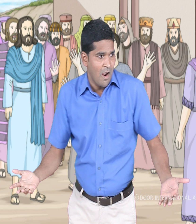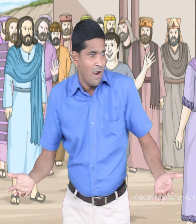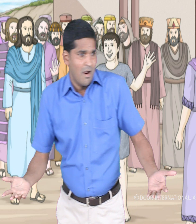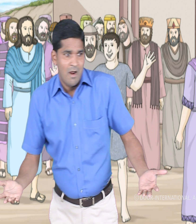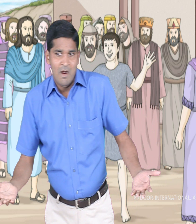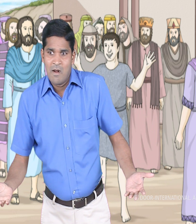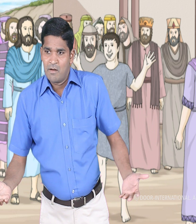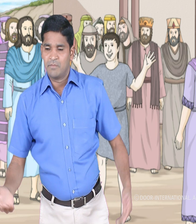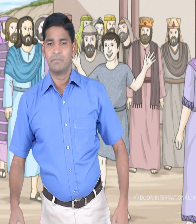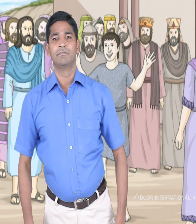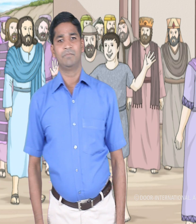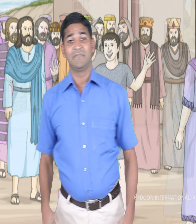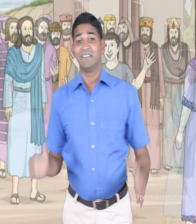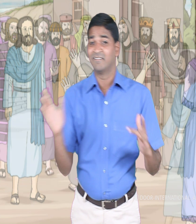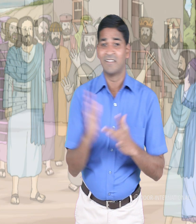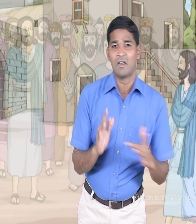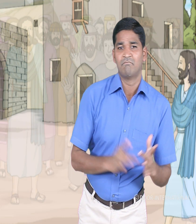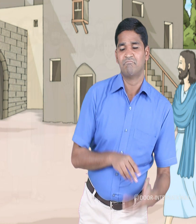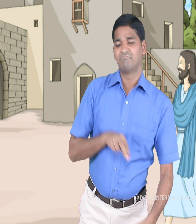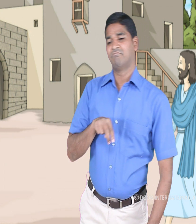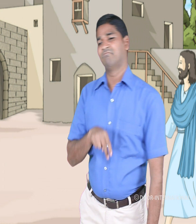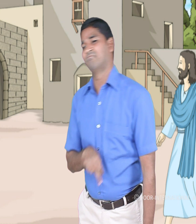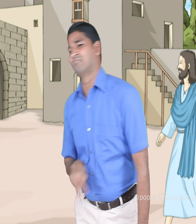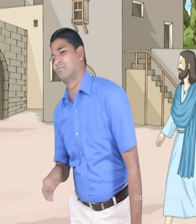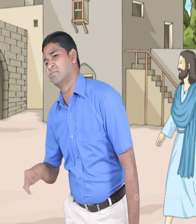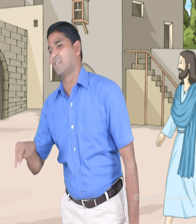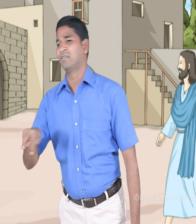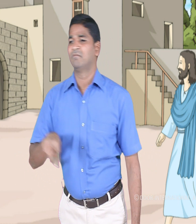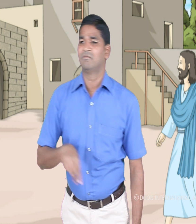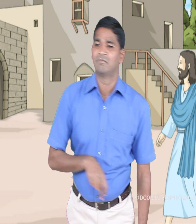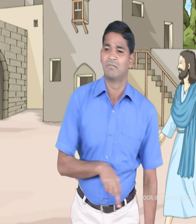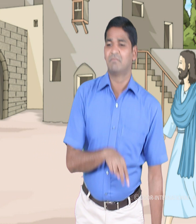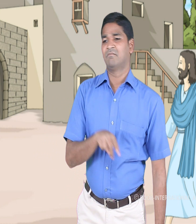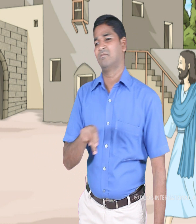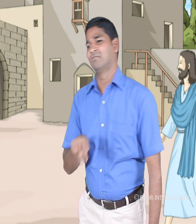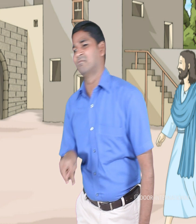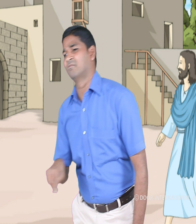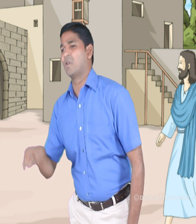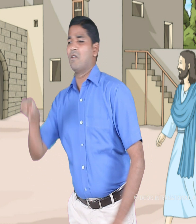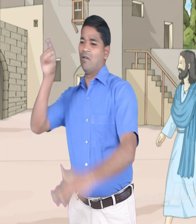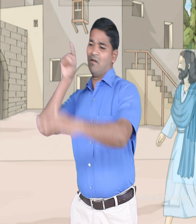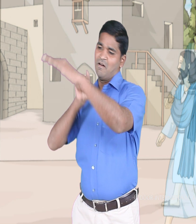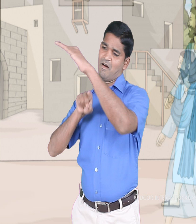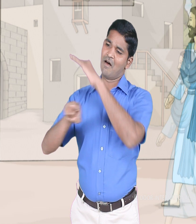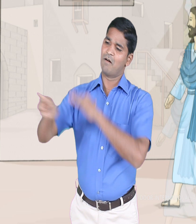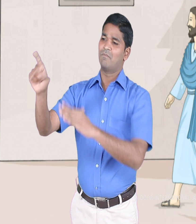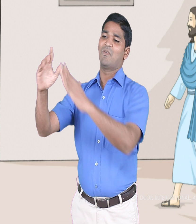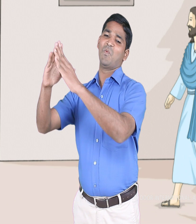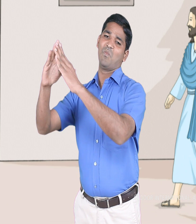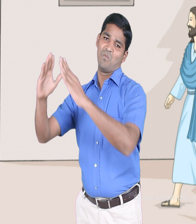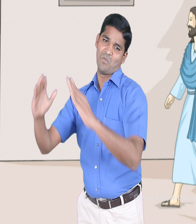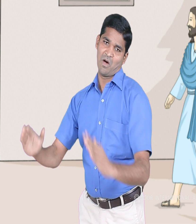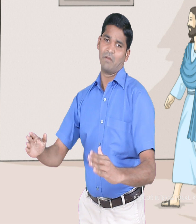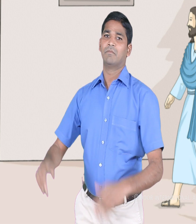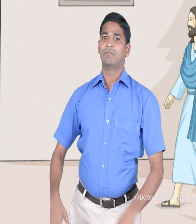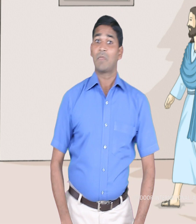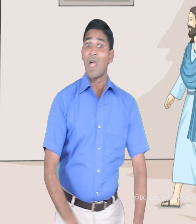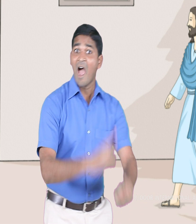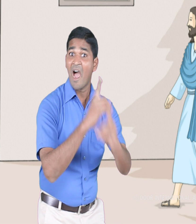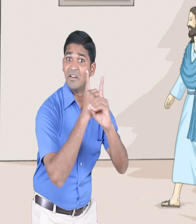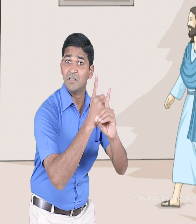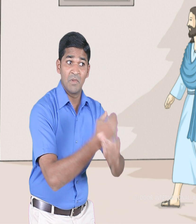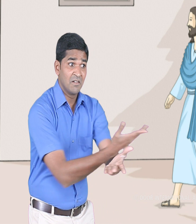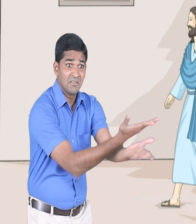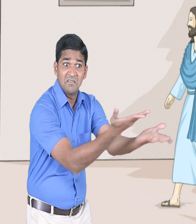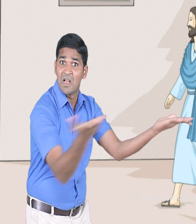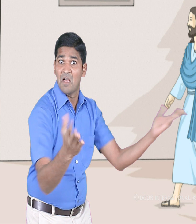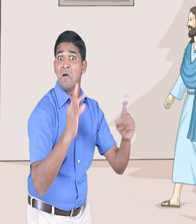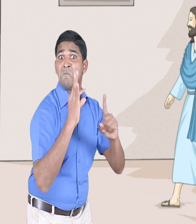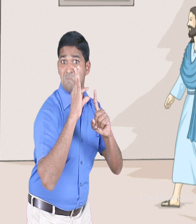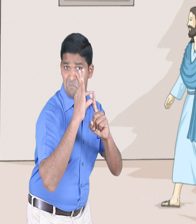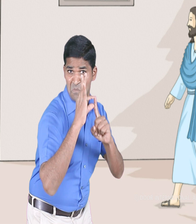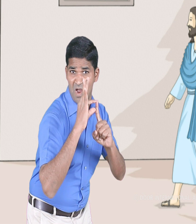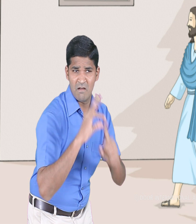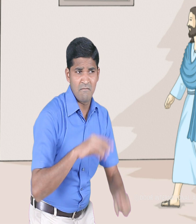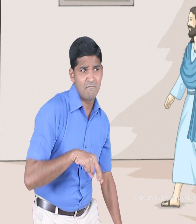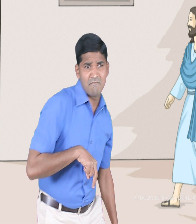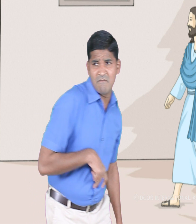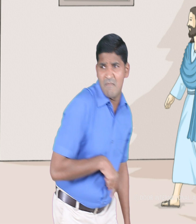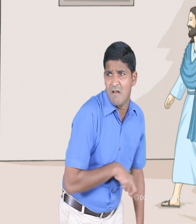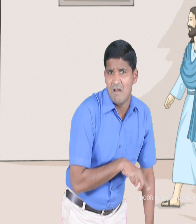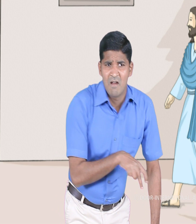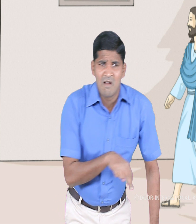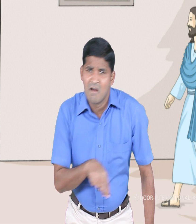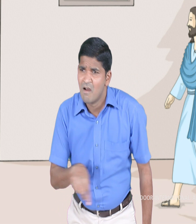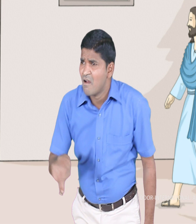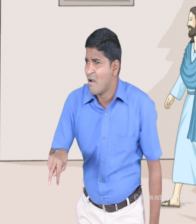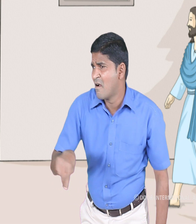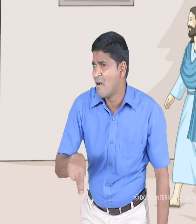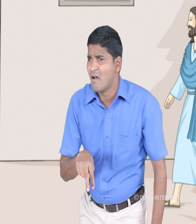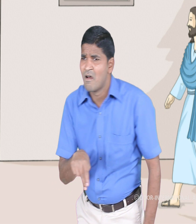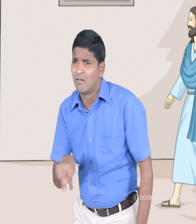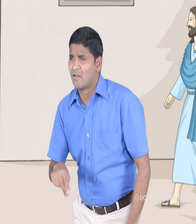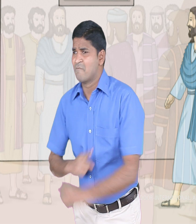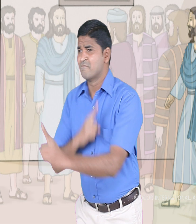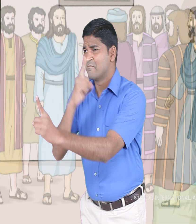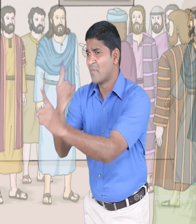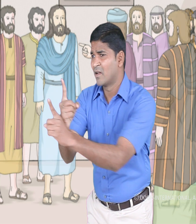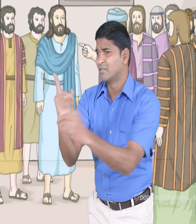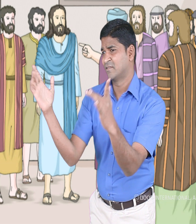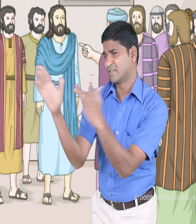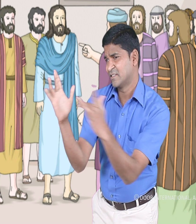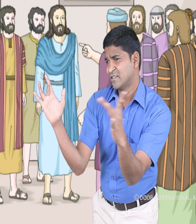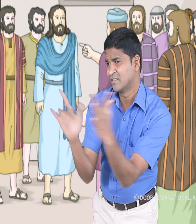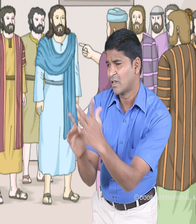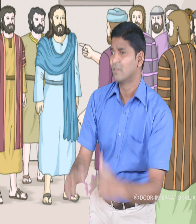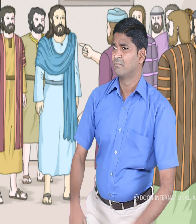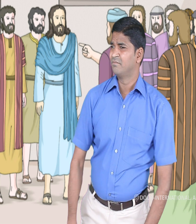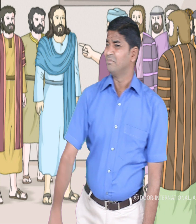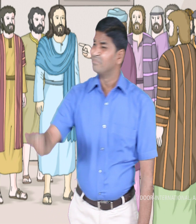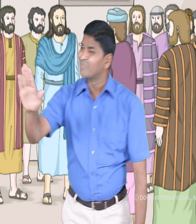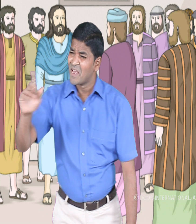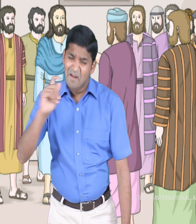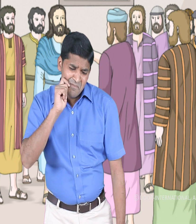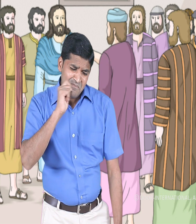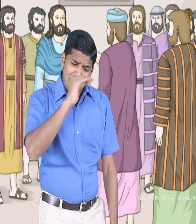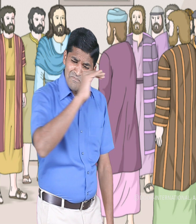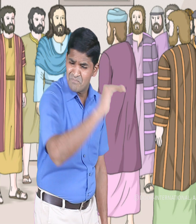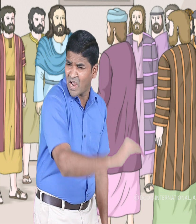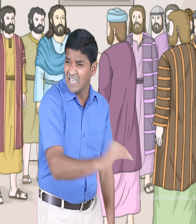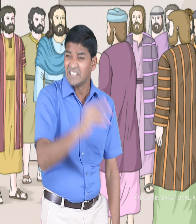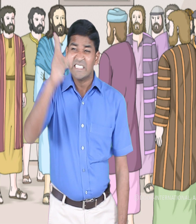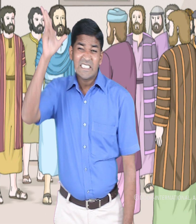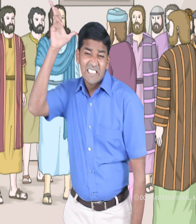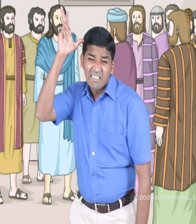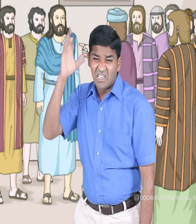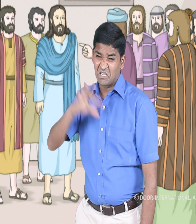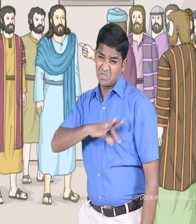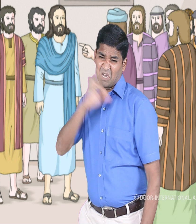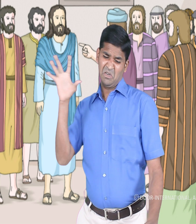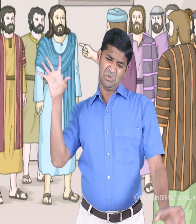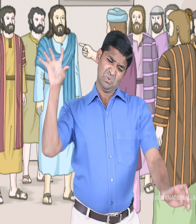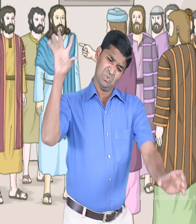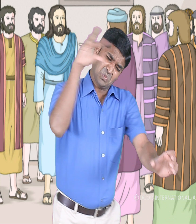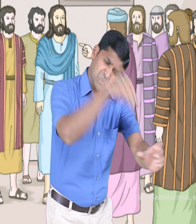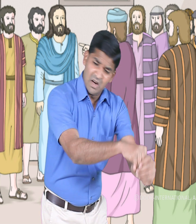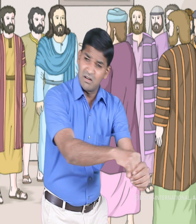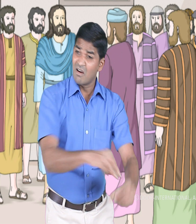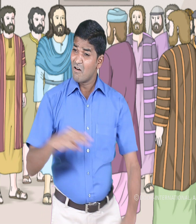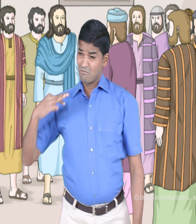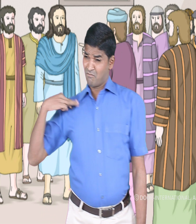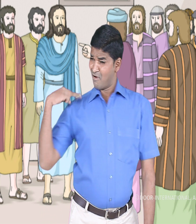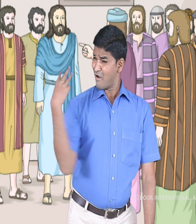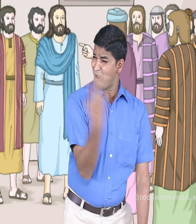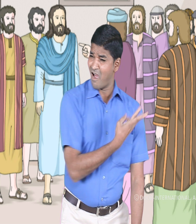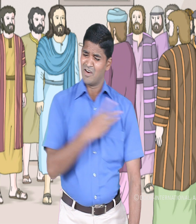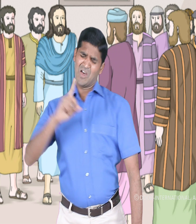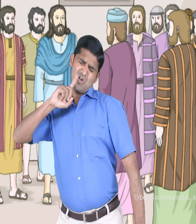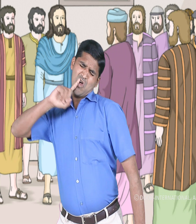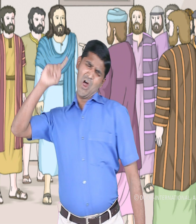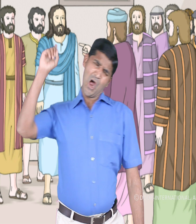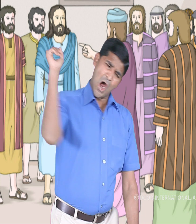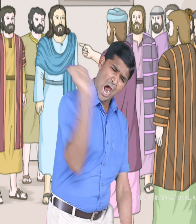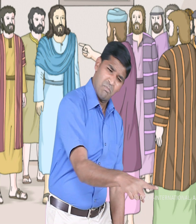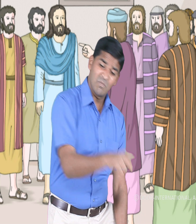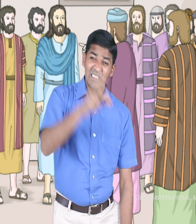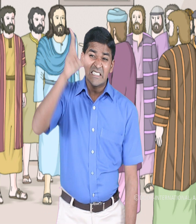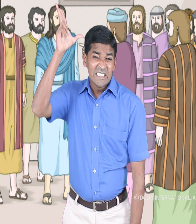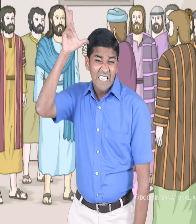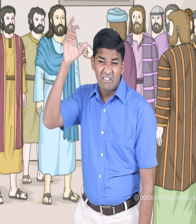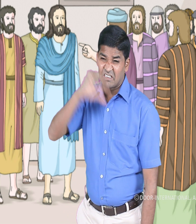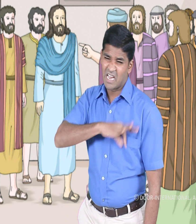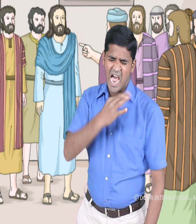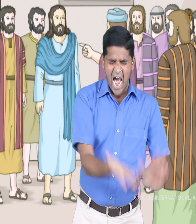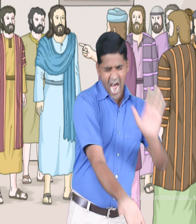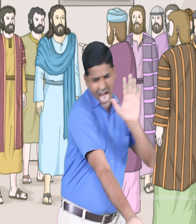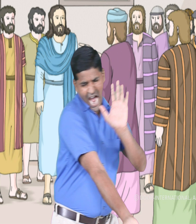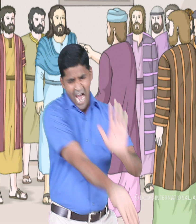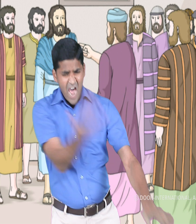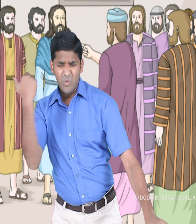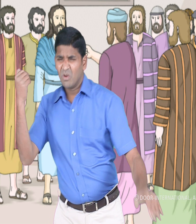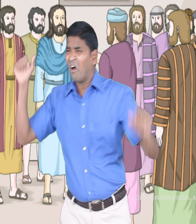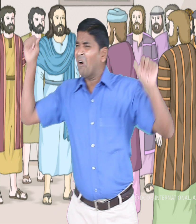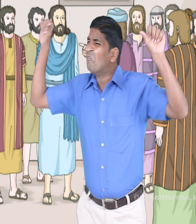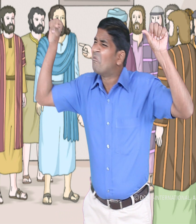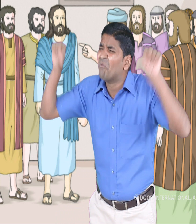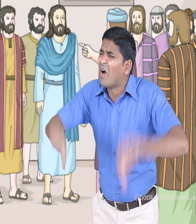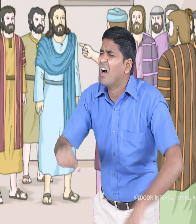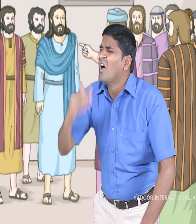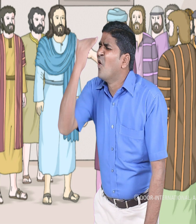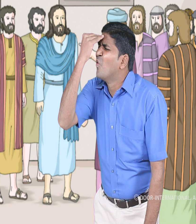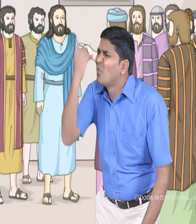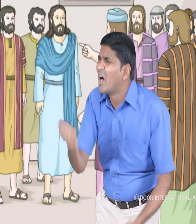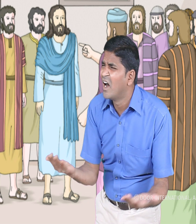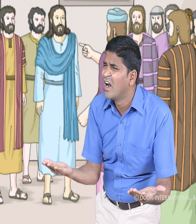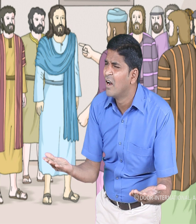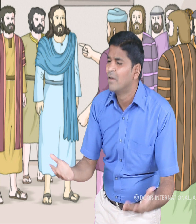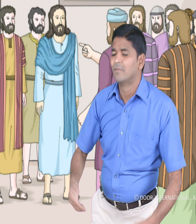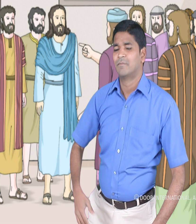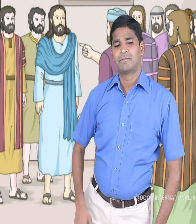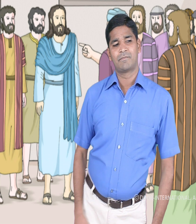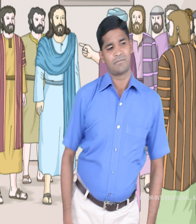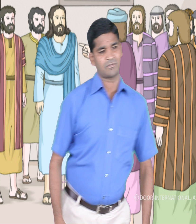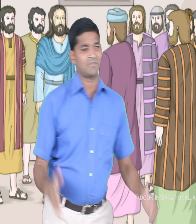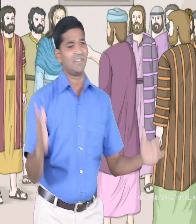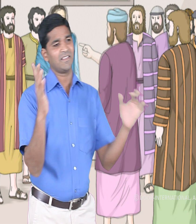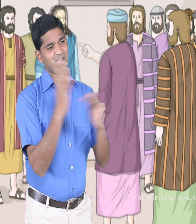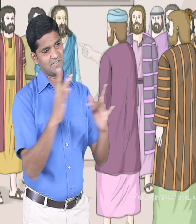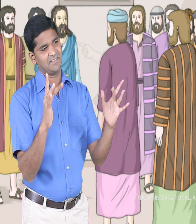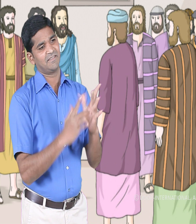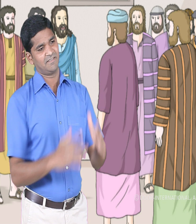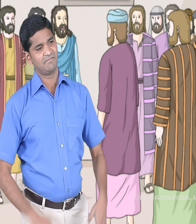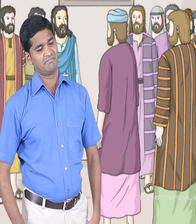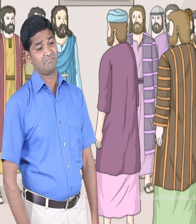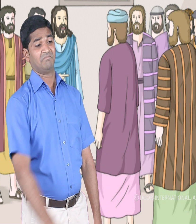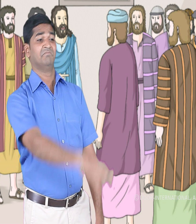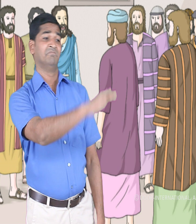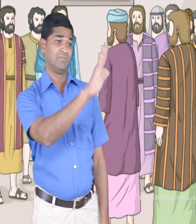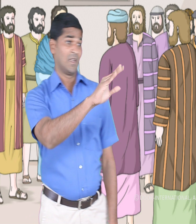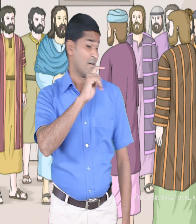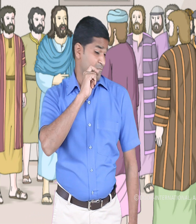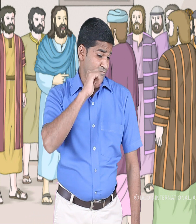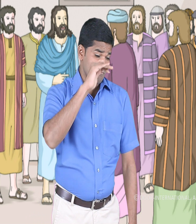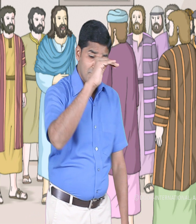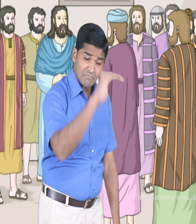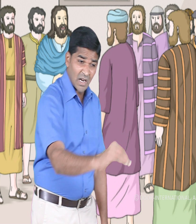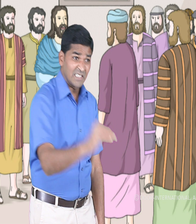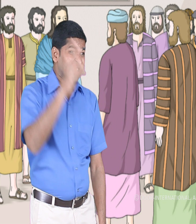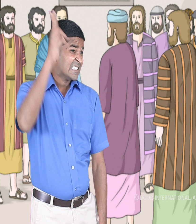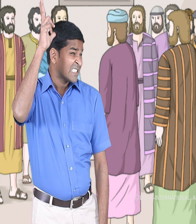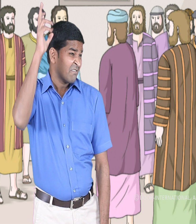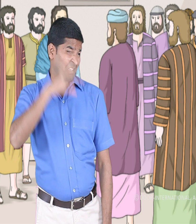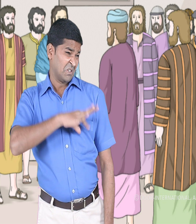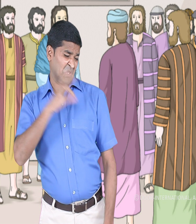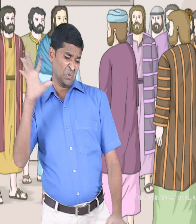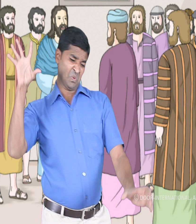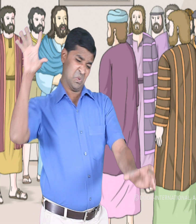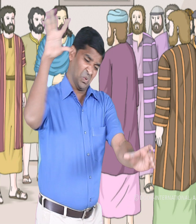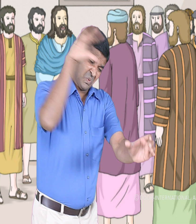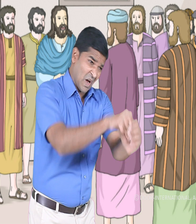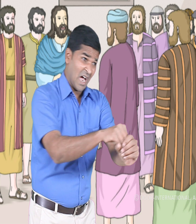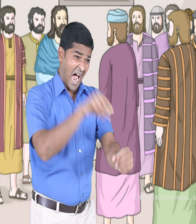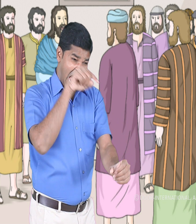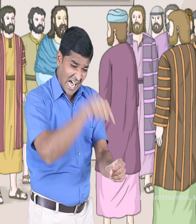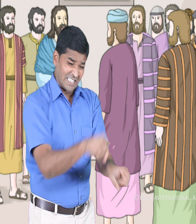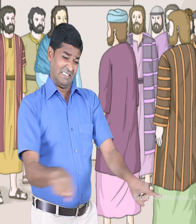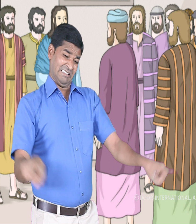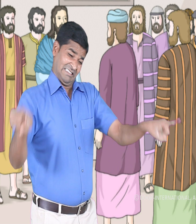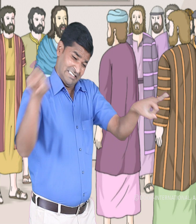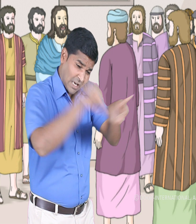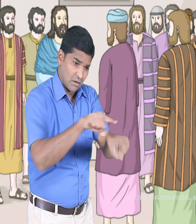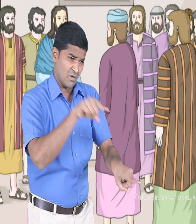After Jesus had gone into the house, His disciples asked Him privately, “Why couldn’t we drive it out?”